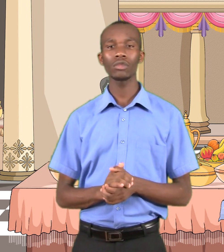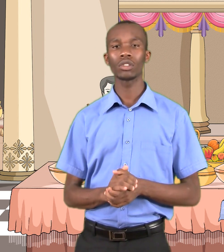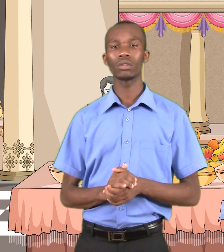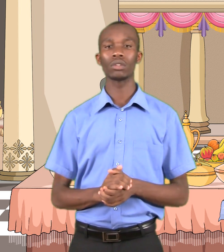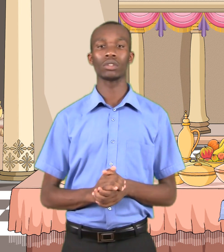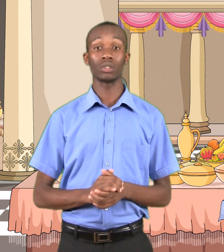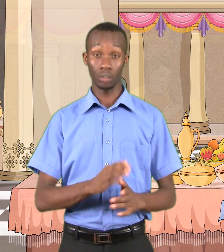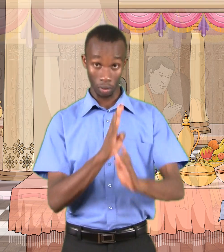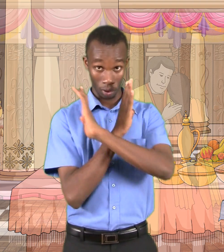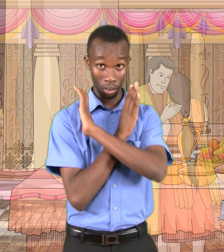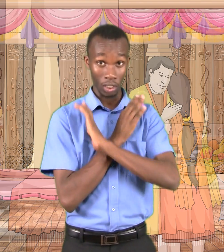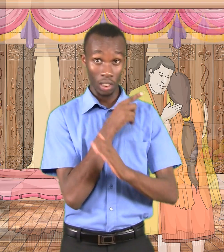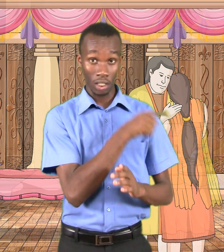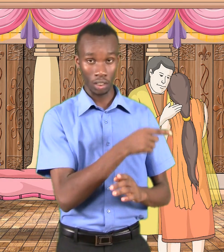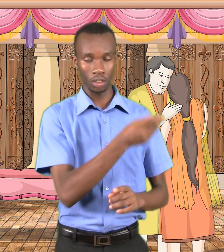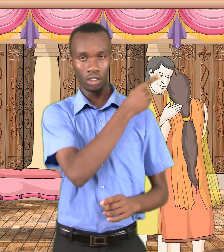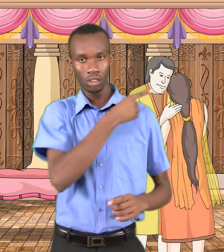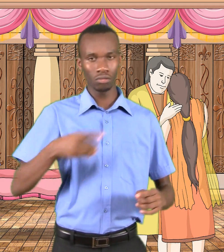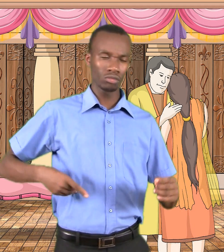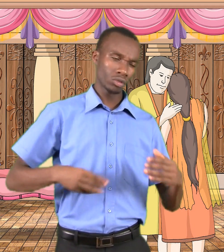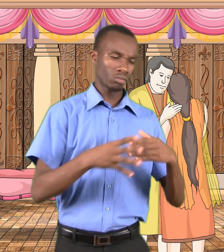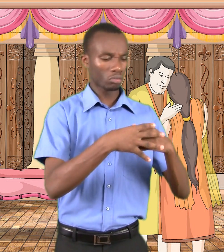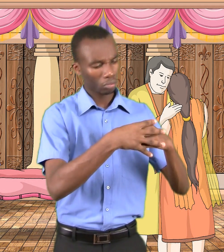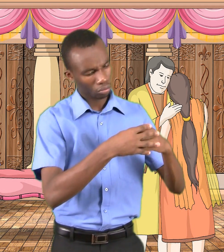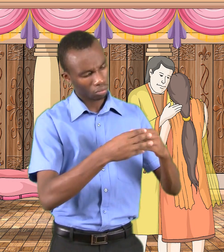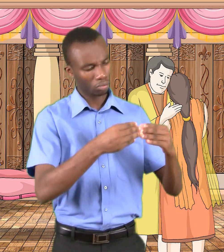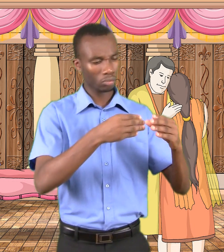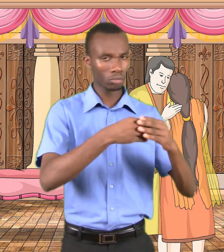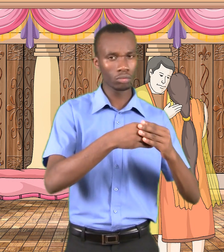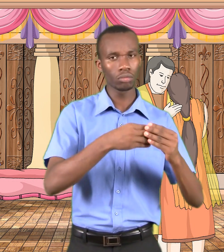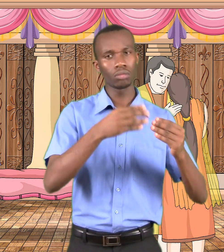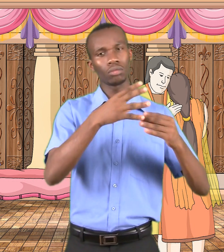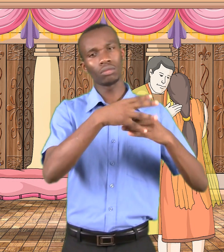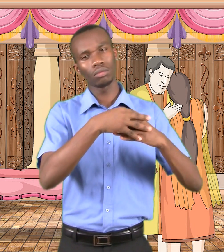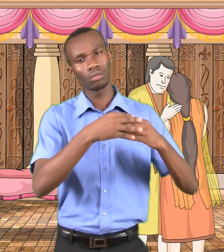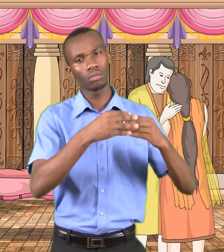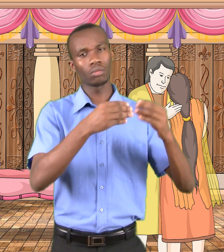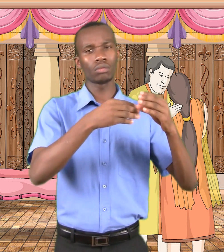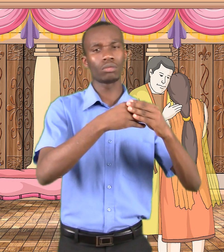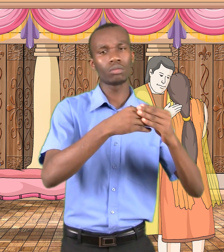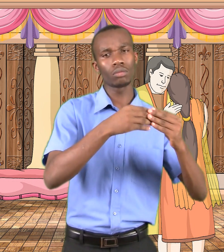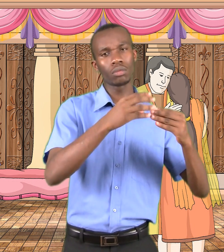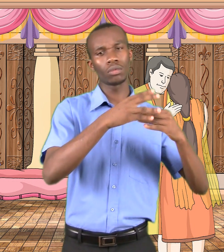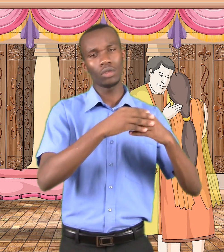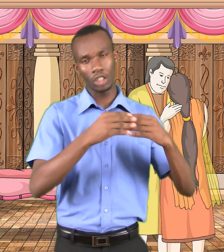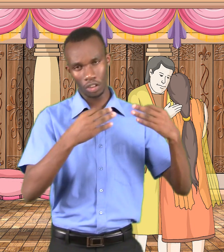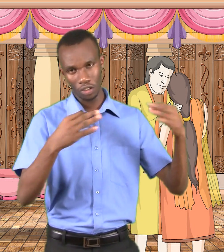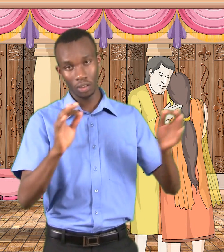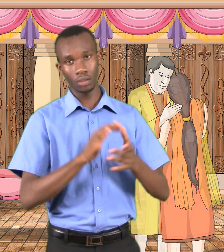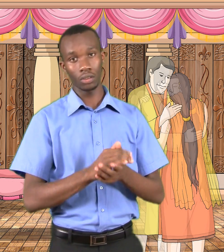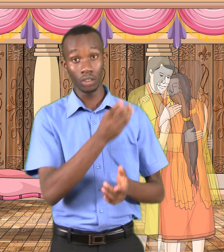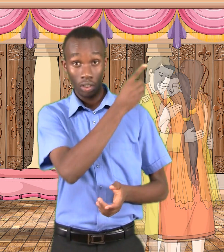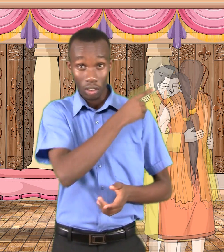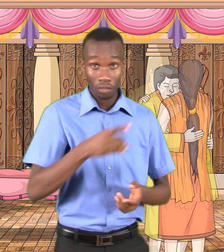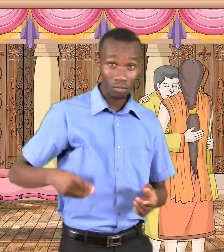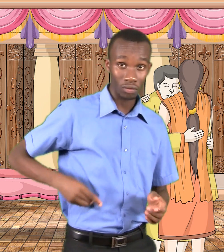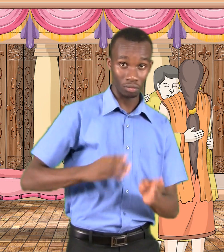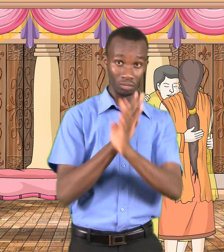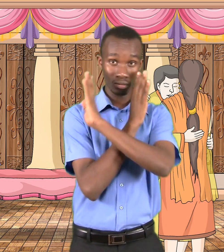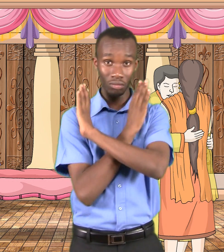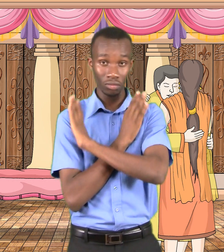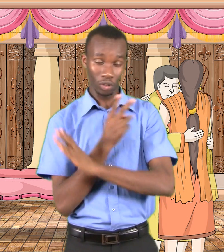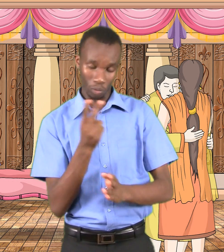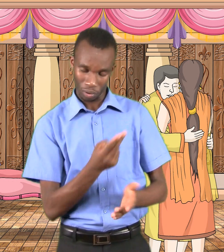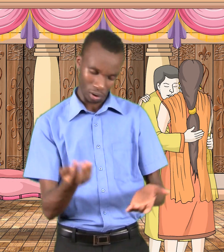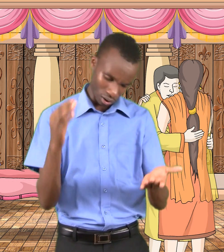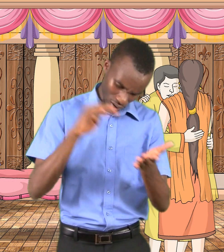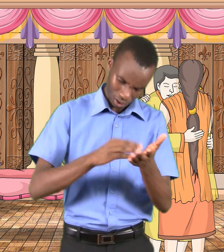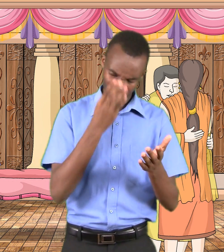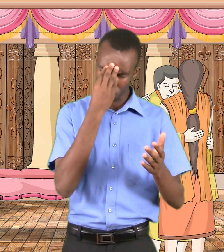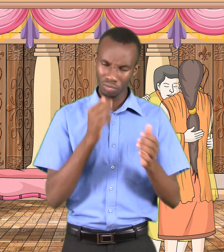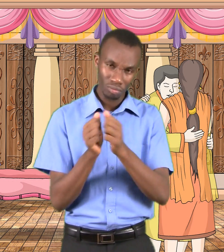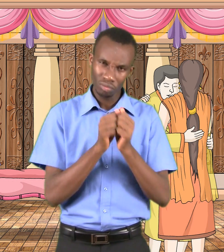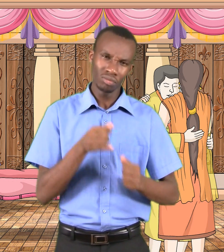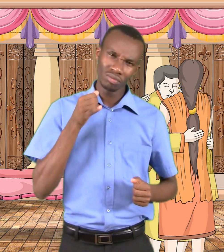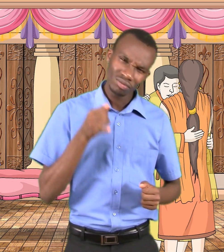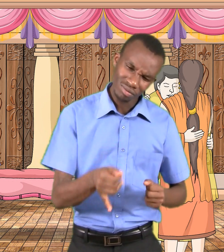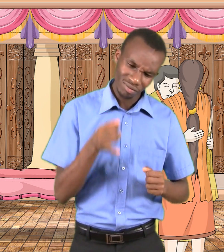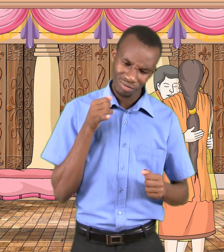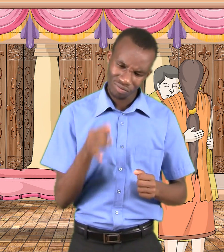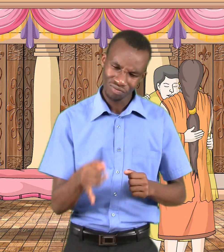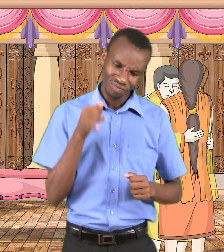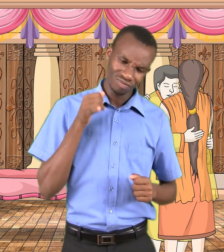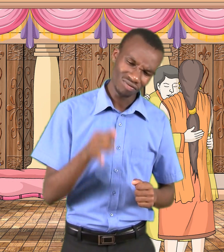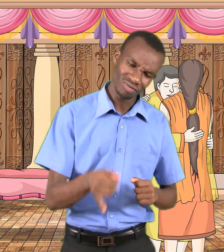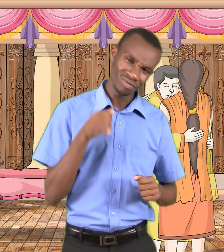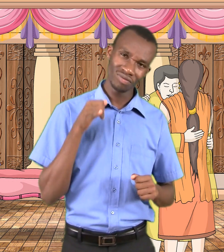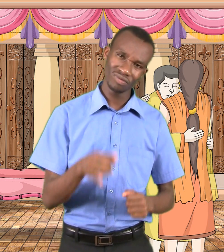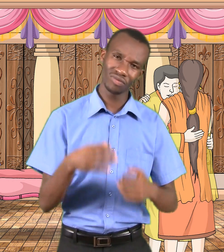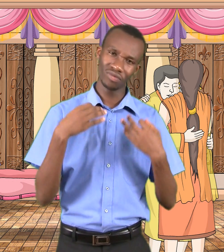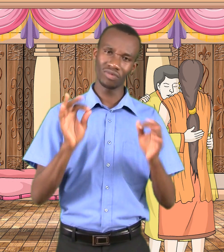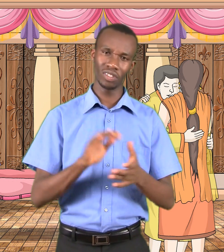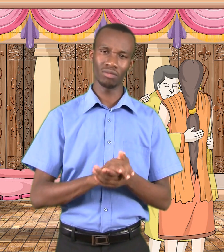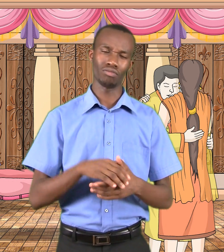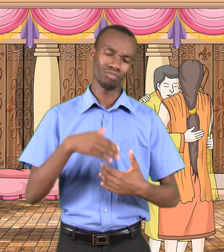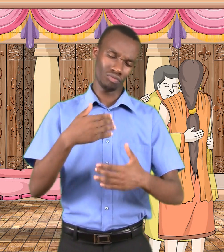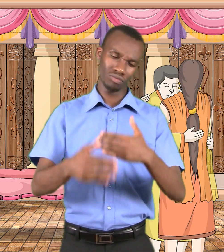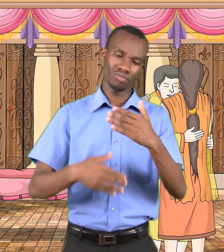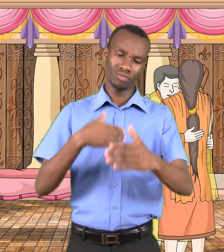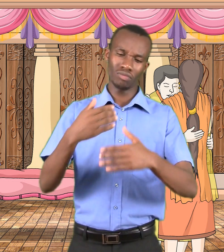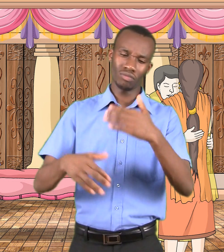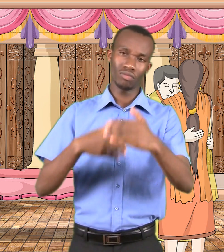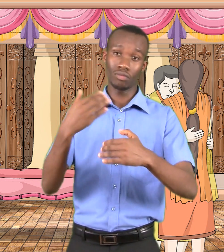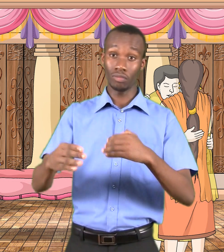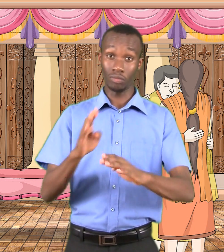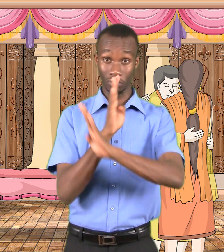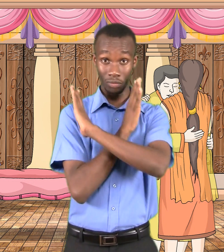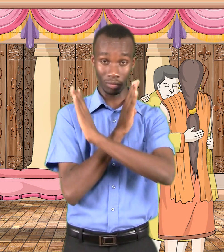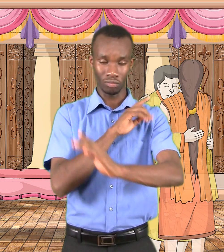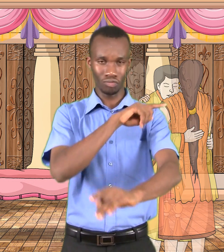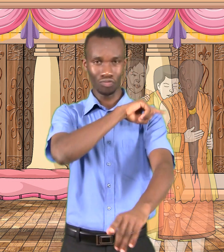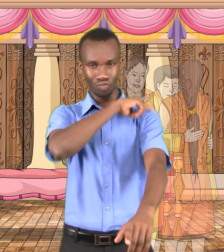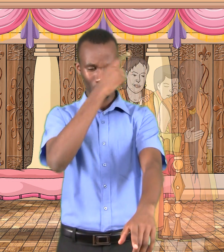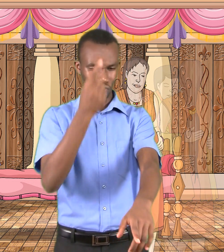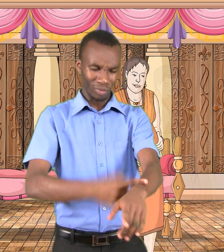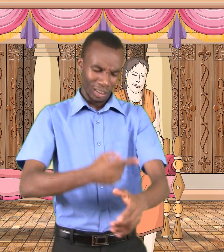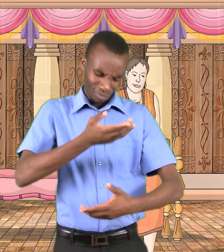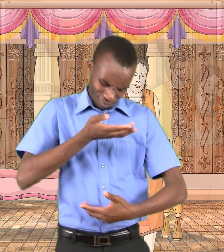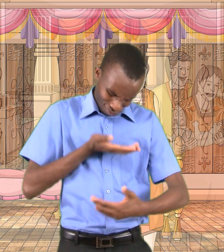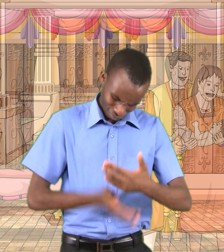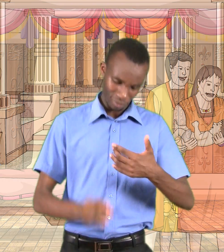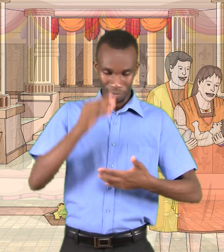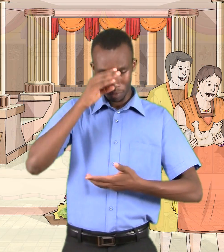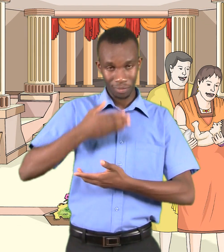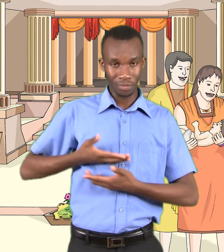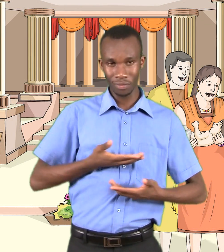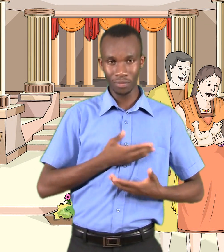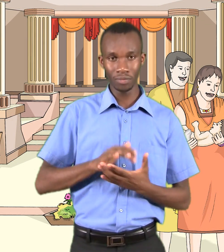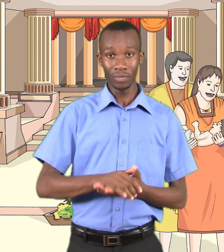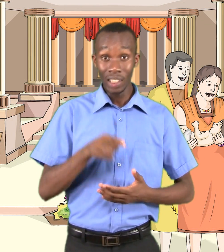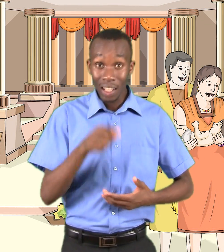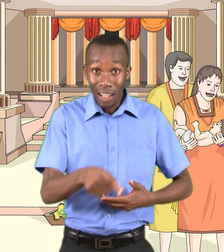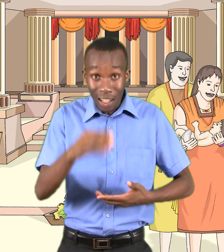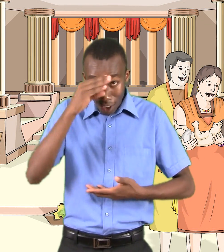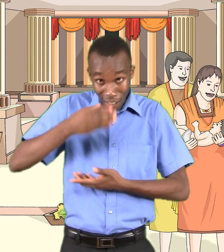Then David comforted his wife Bathsheba, and he went to her and lay with her.